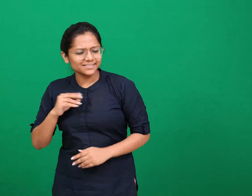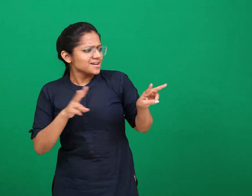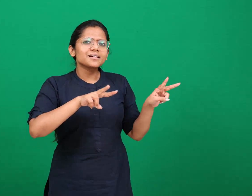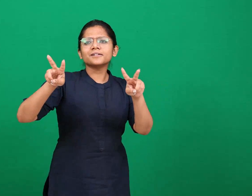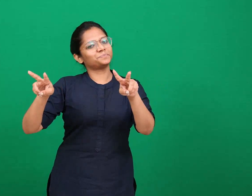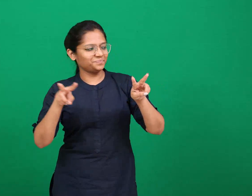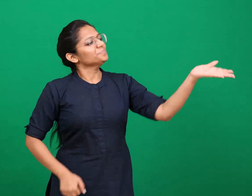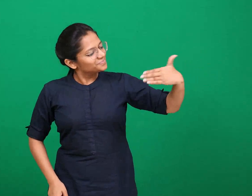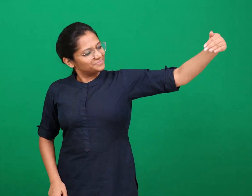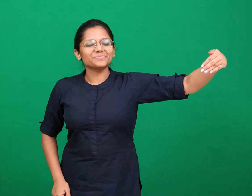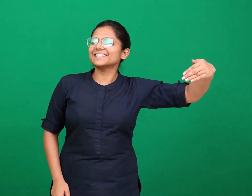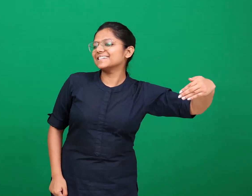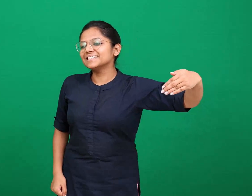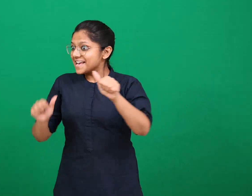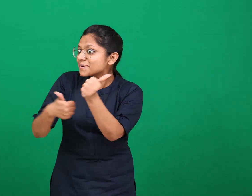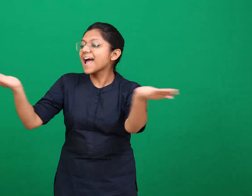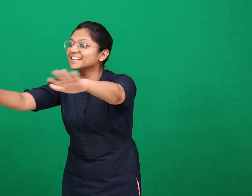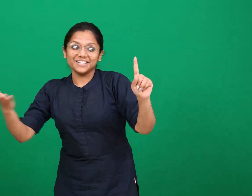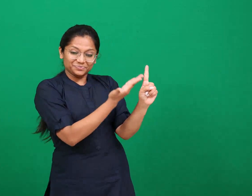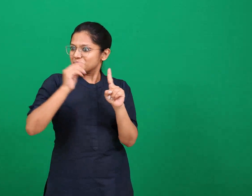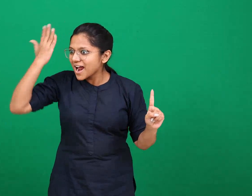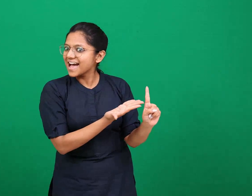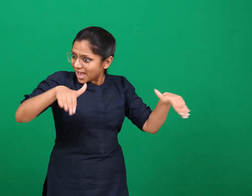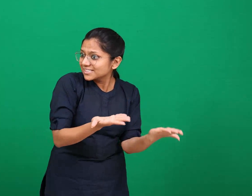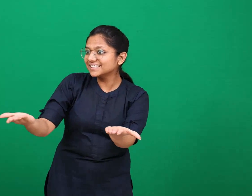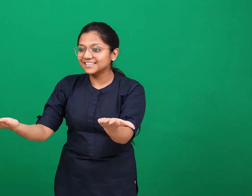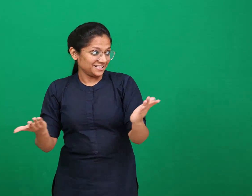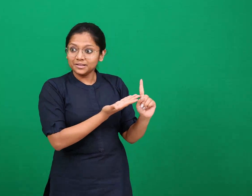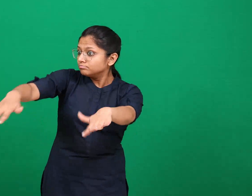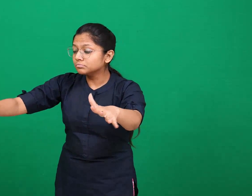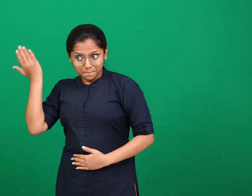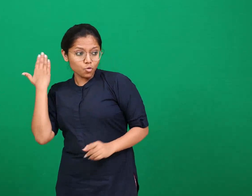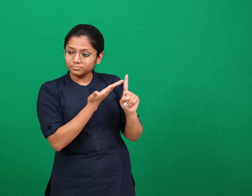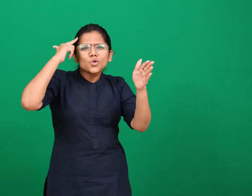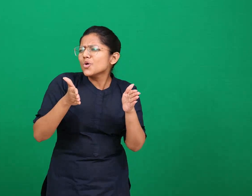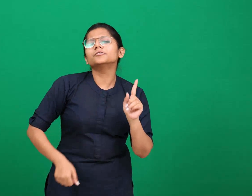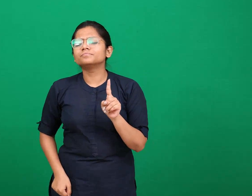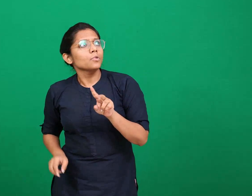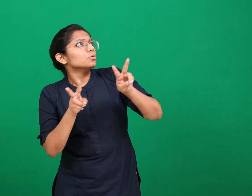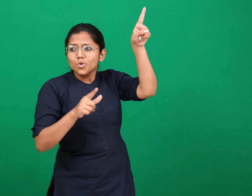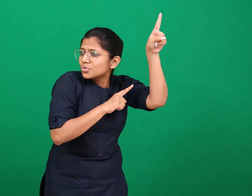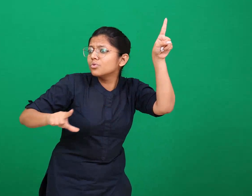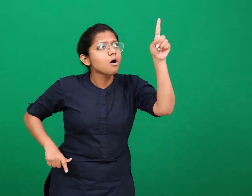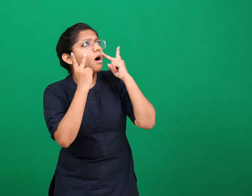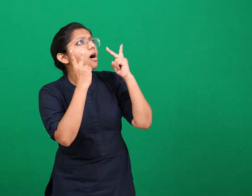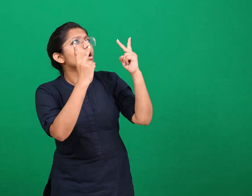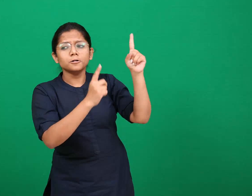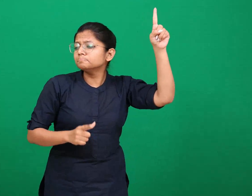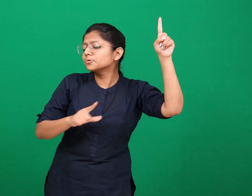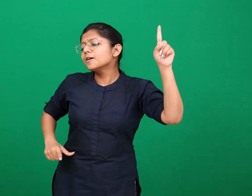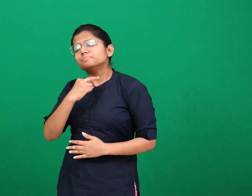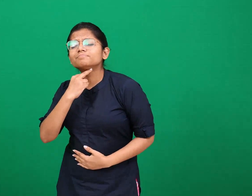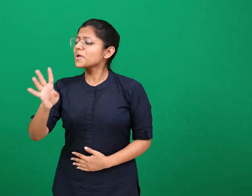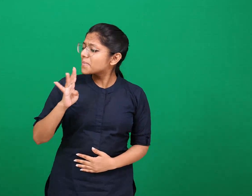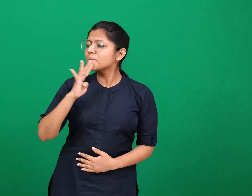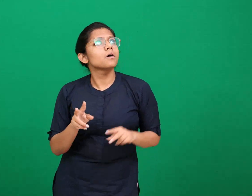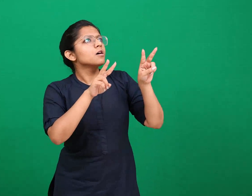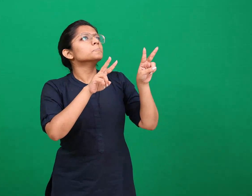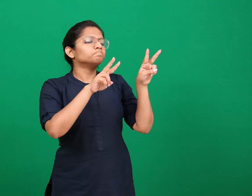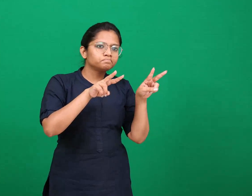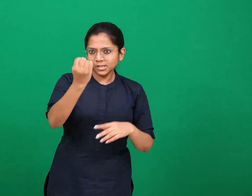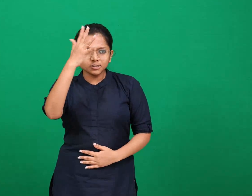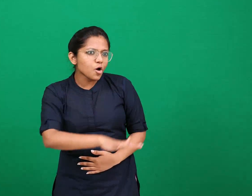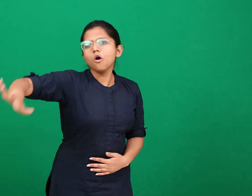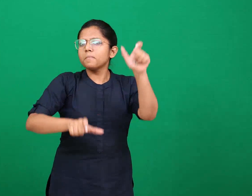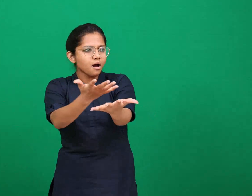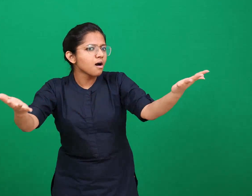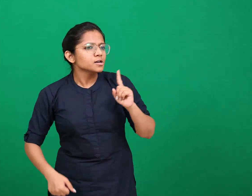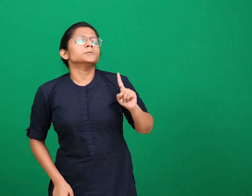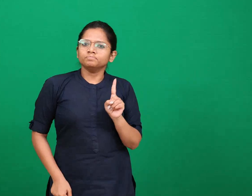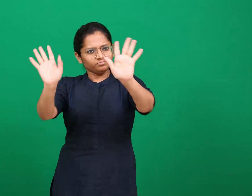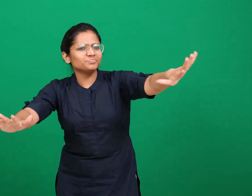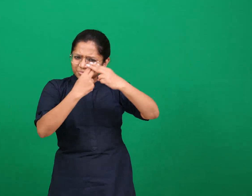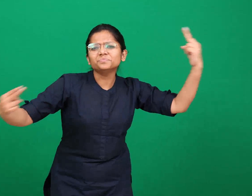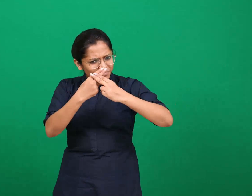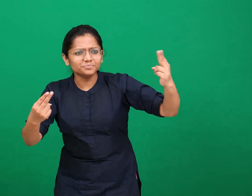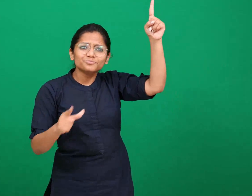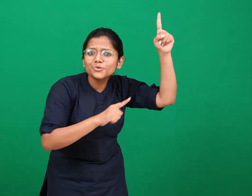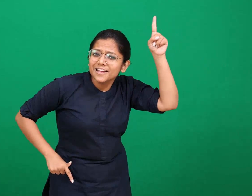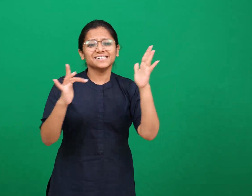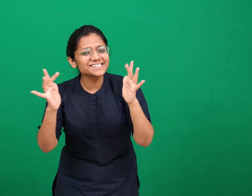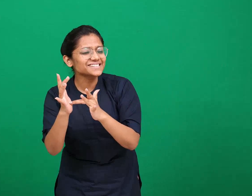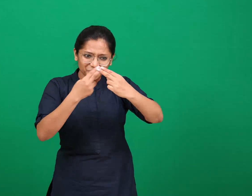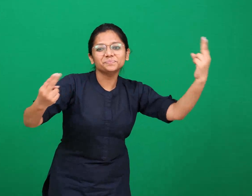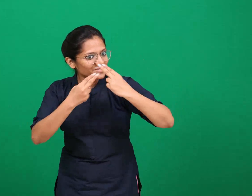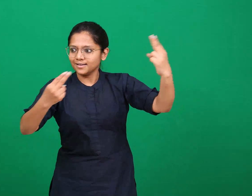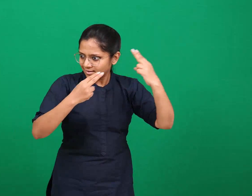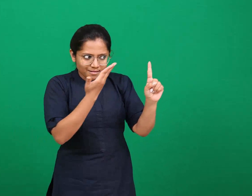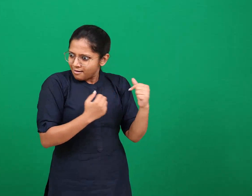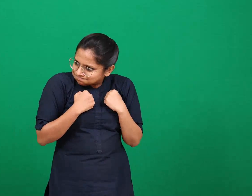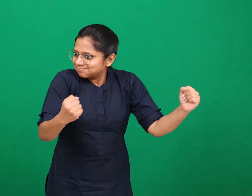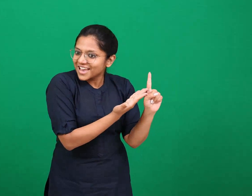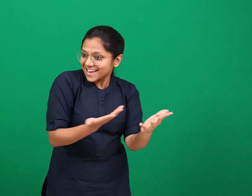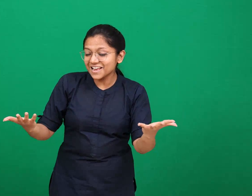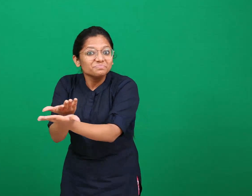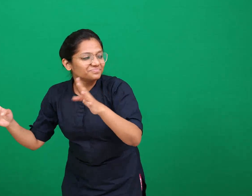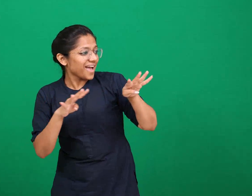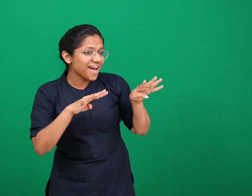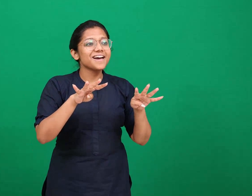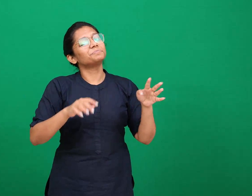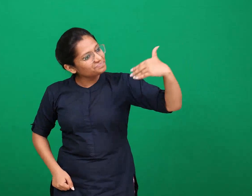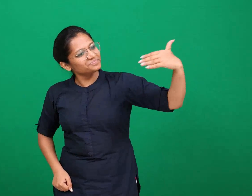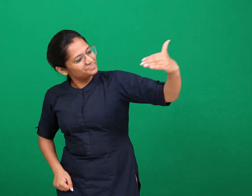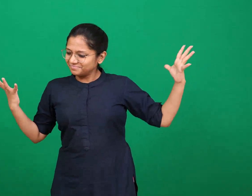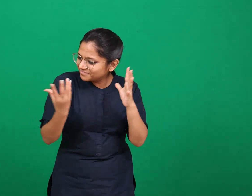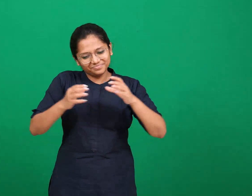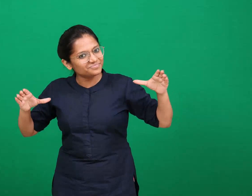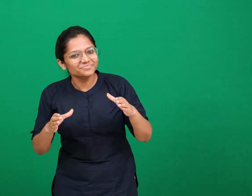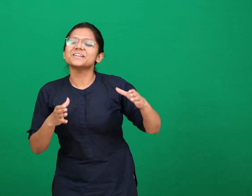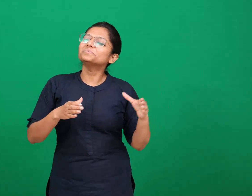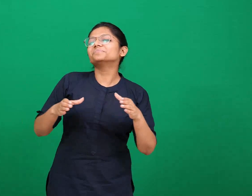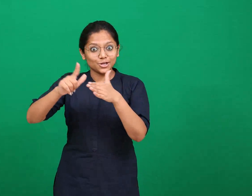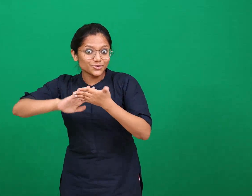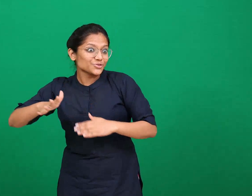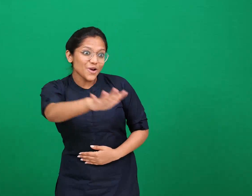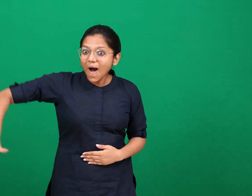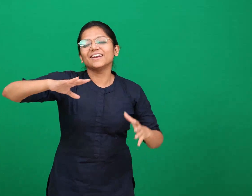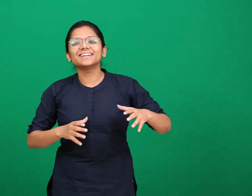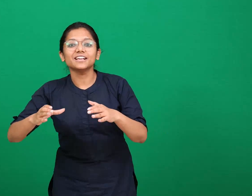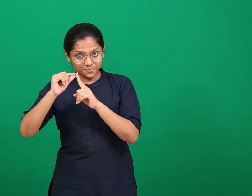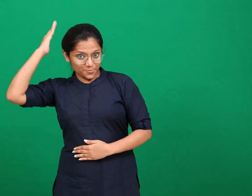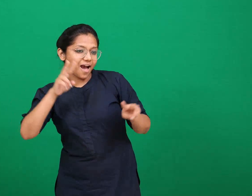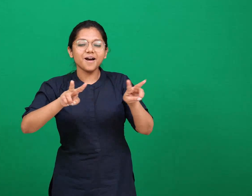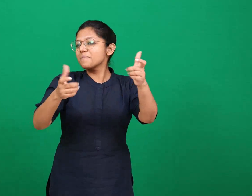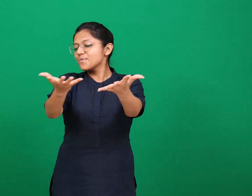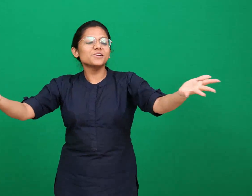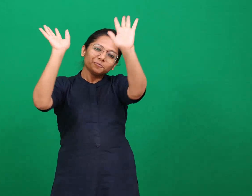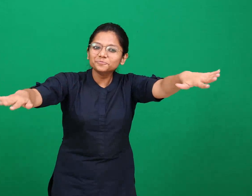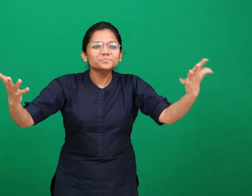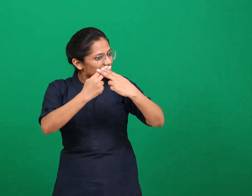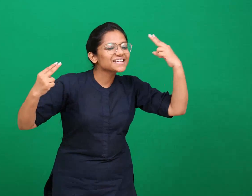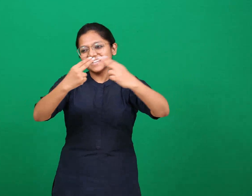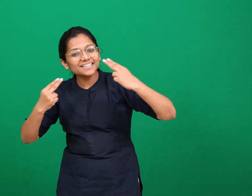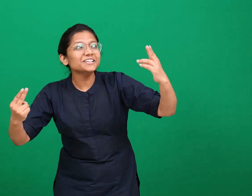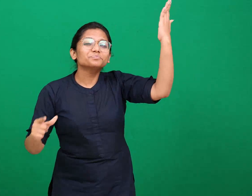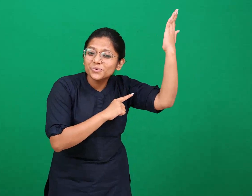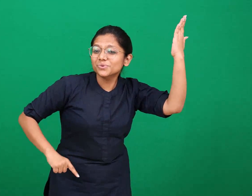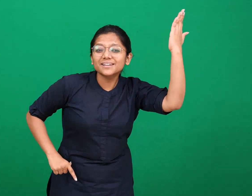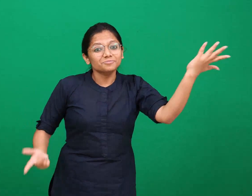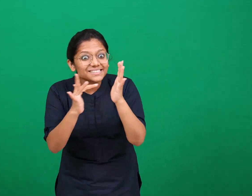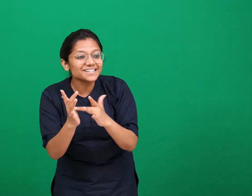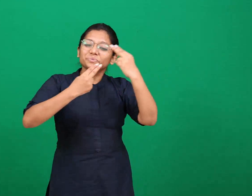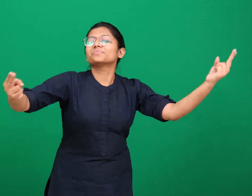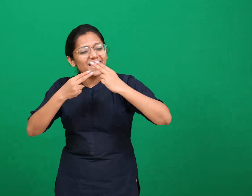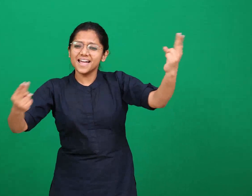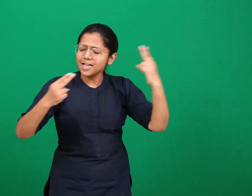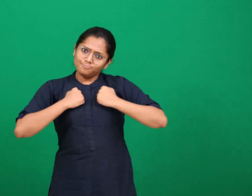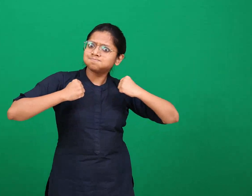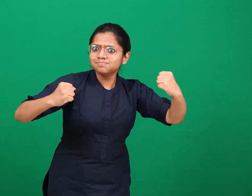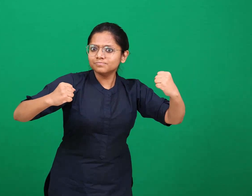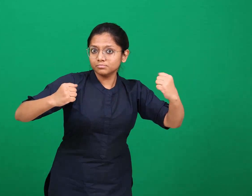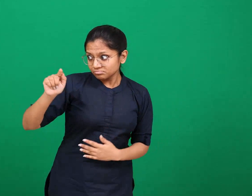Then Barnabas brought him to the apostles and described how Saul had seen the Lord, who spoke to him on the road to Damascus, and how Saul had spoken boldly in that city in the name of Jesus.